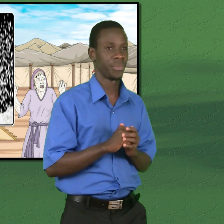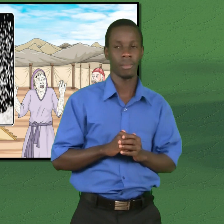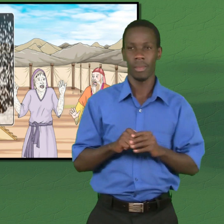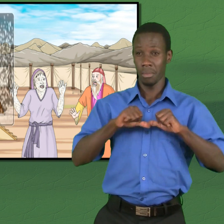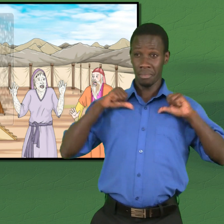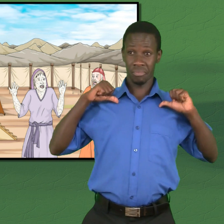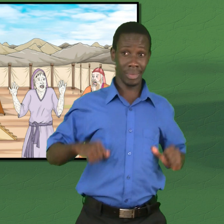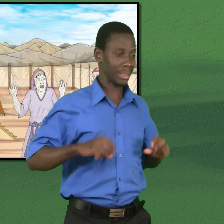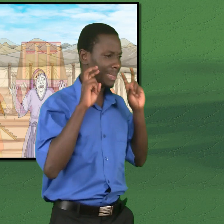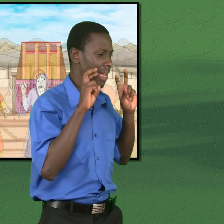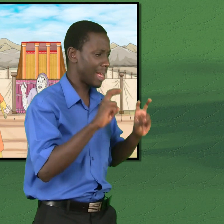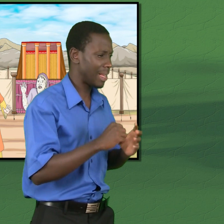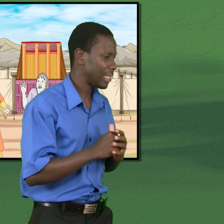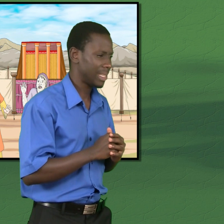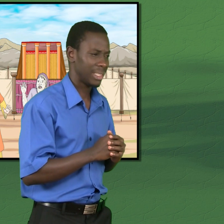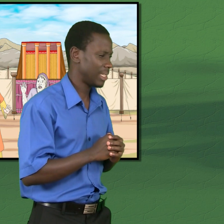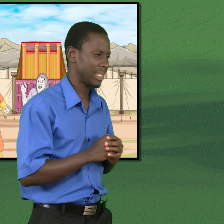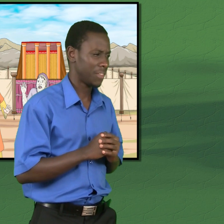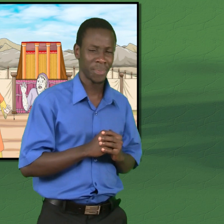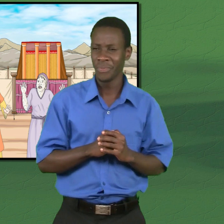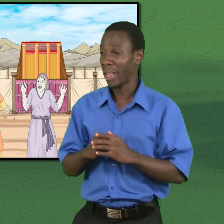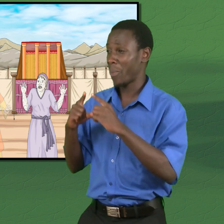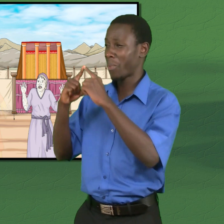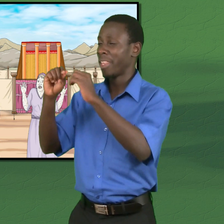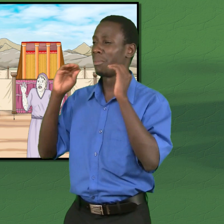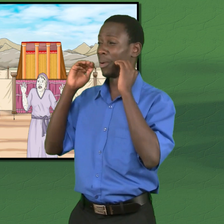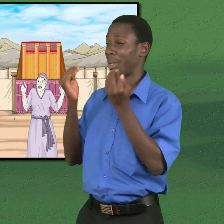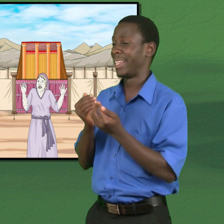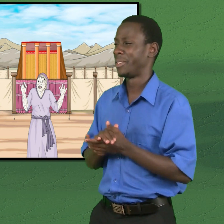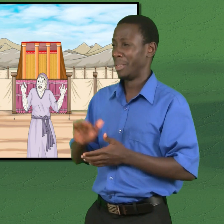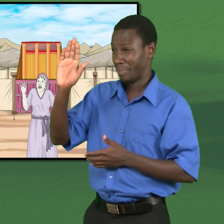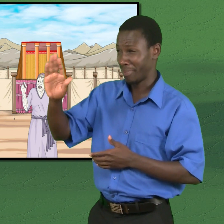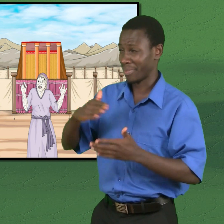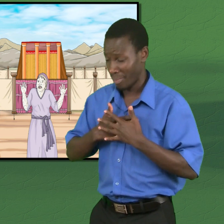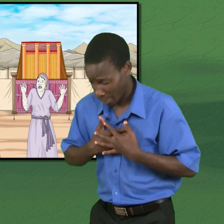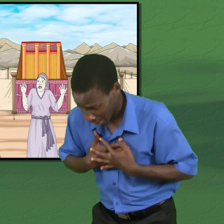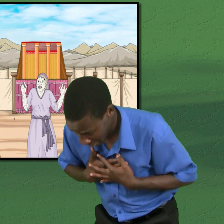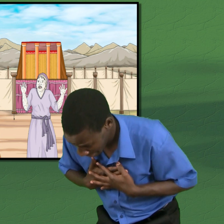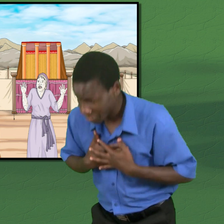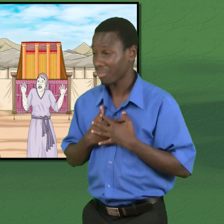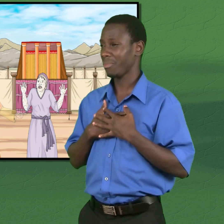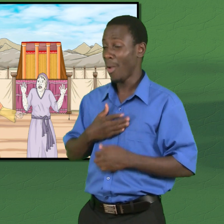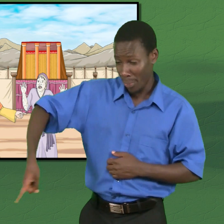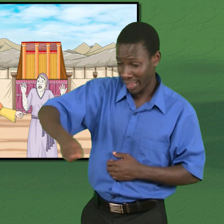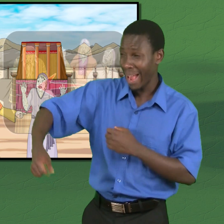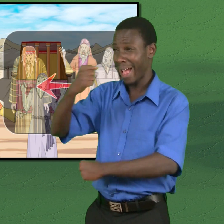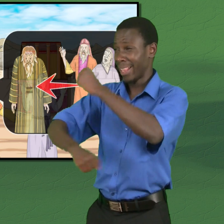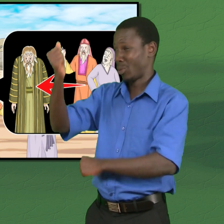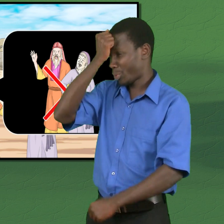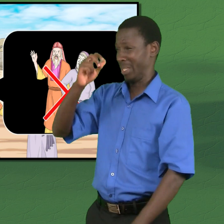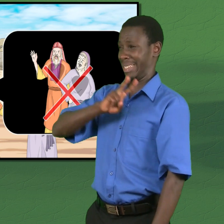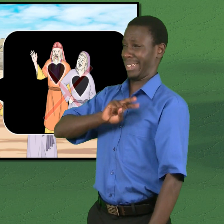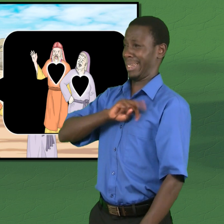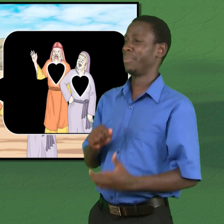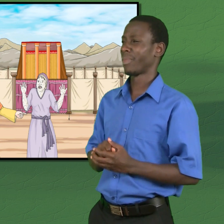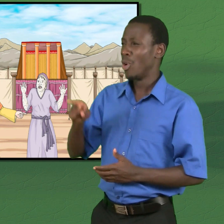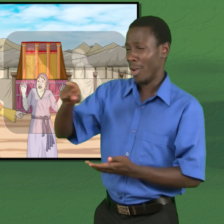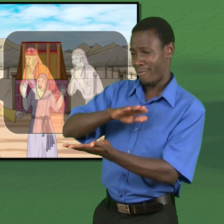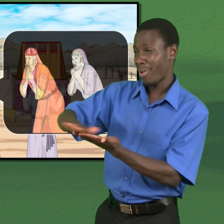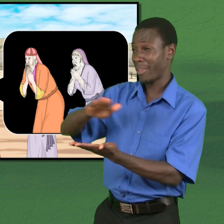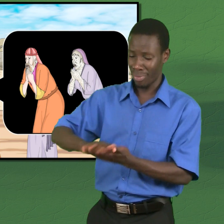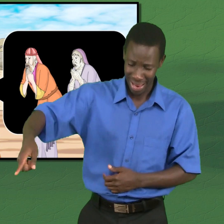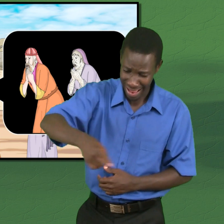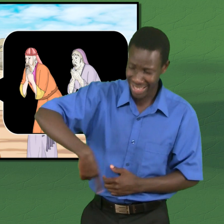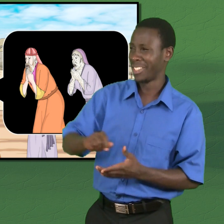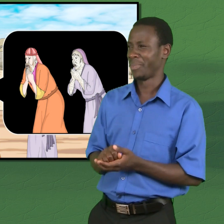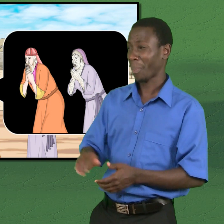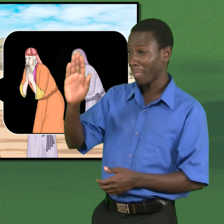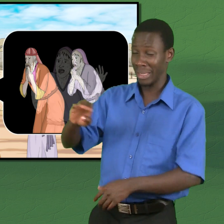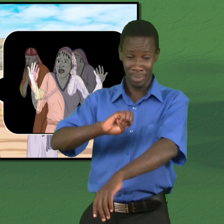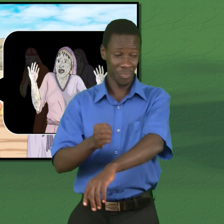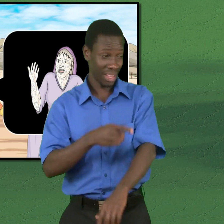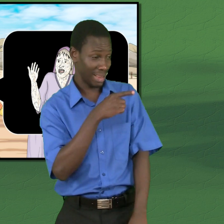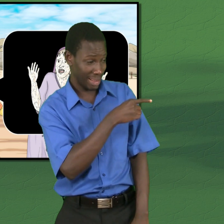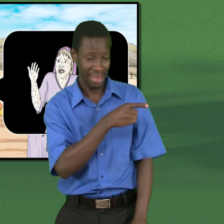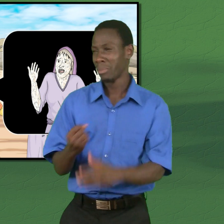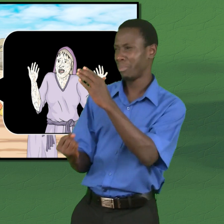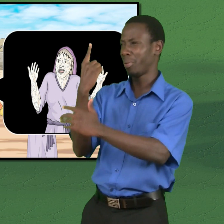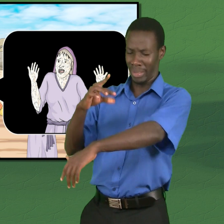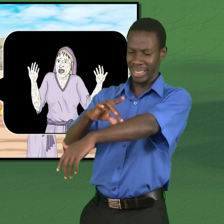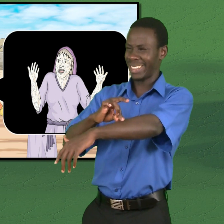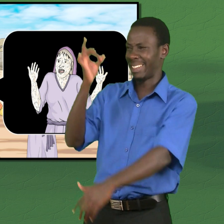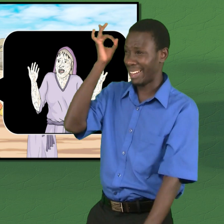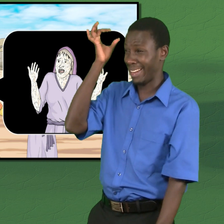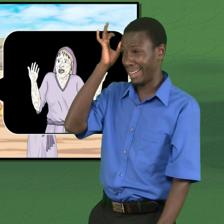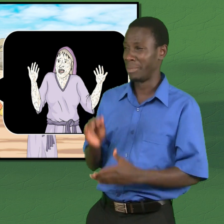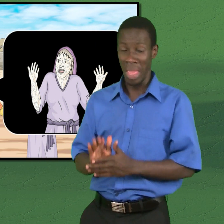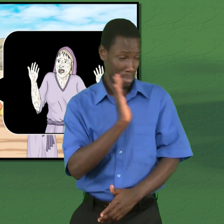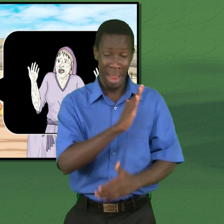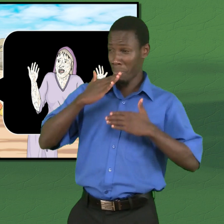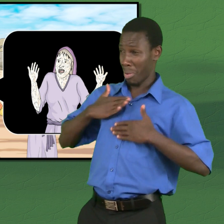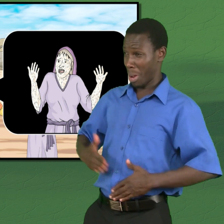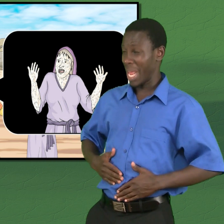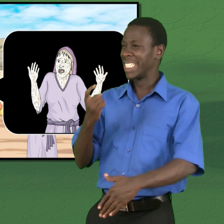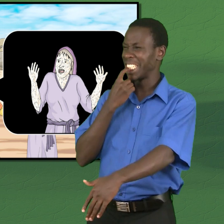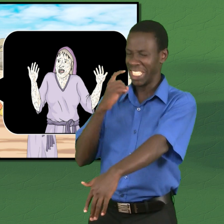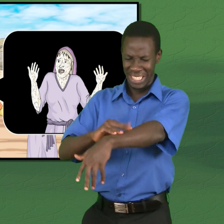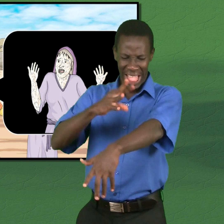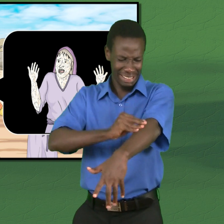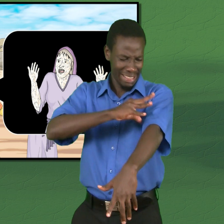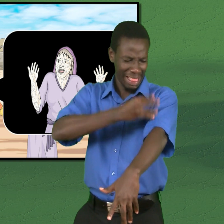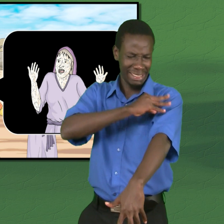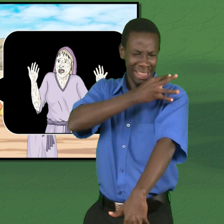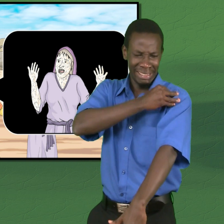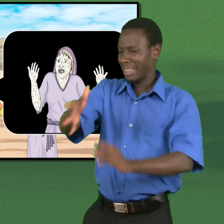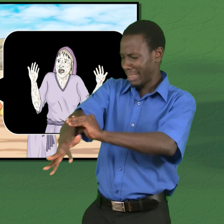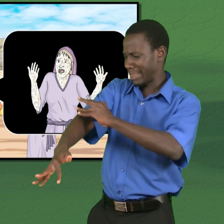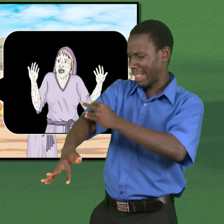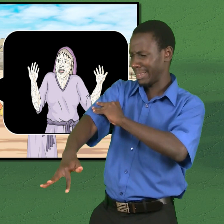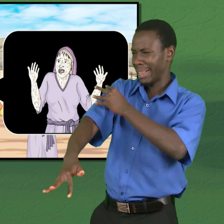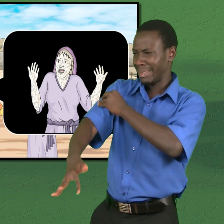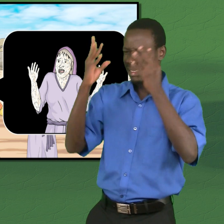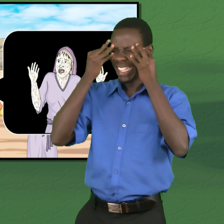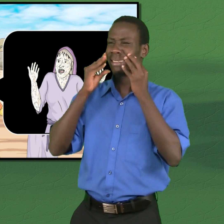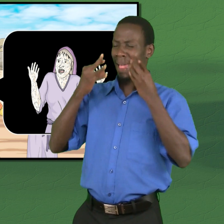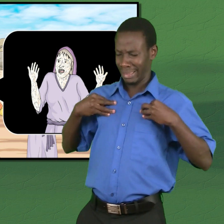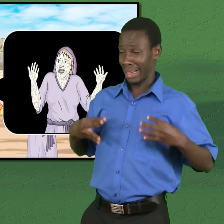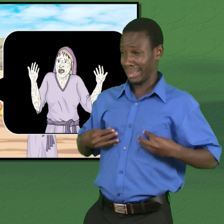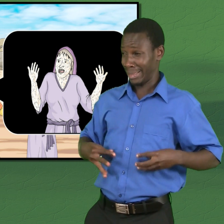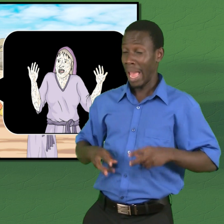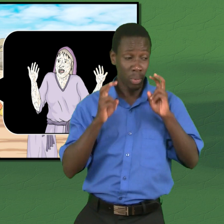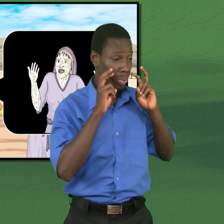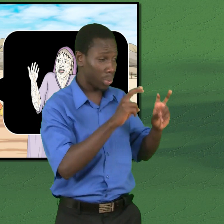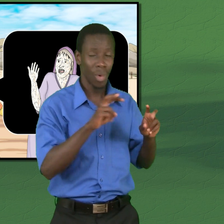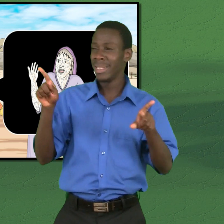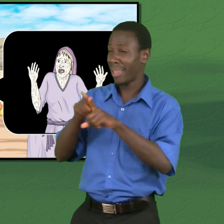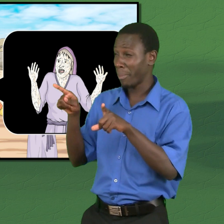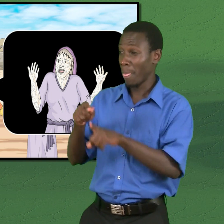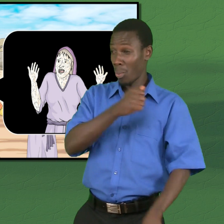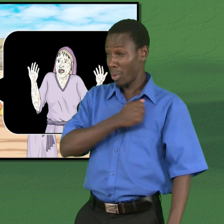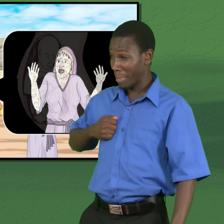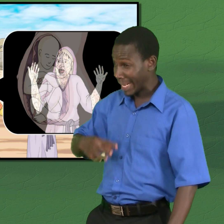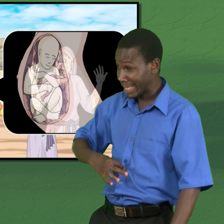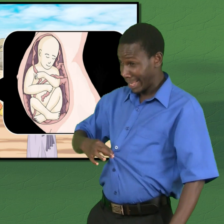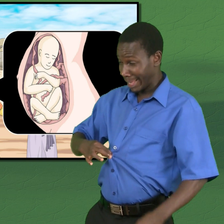Aaron turned toward her, saw that she was leprous, and said to Moses, “My lord, please do not hold against us this sin we have so foolishly committed.